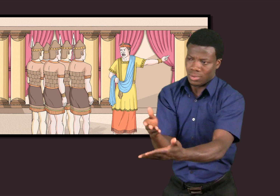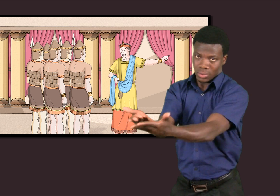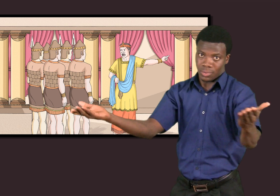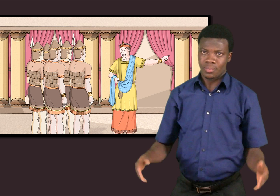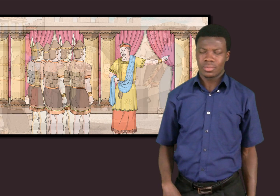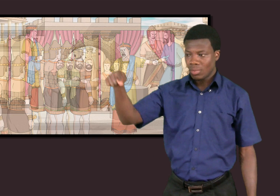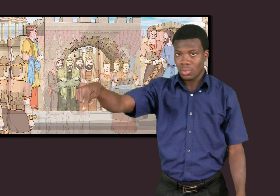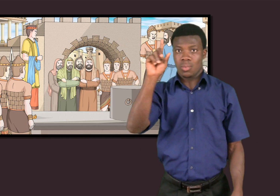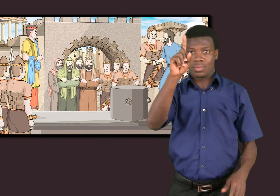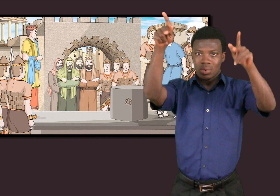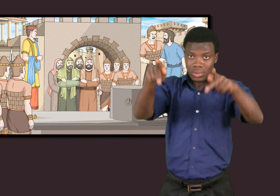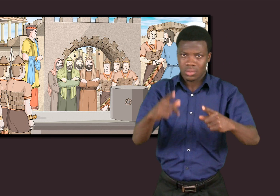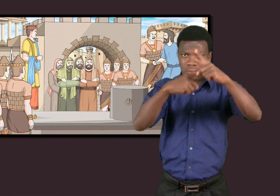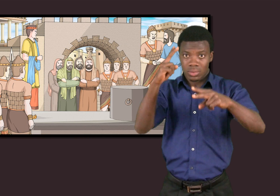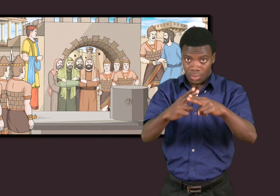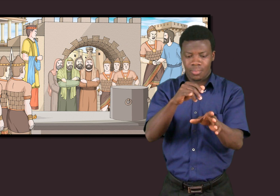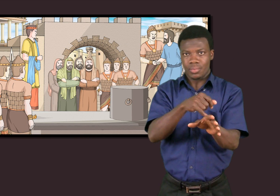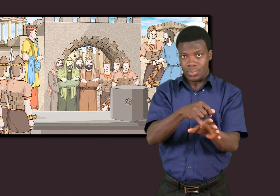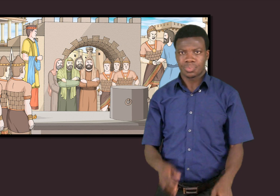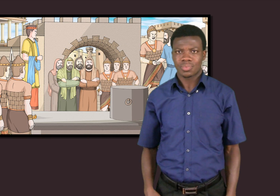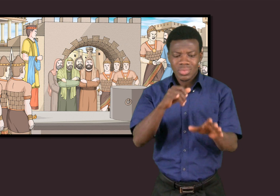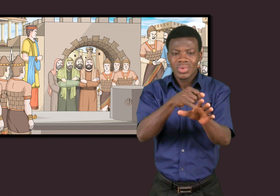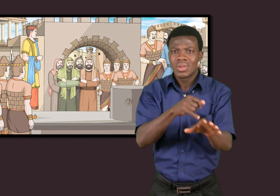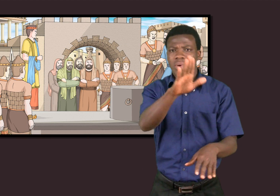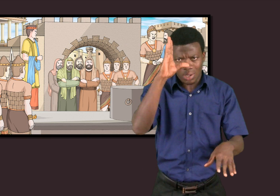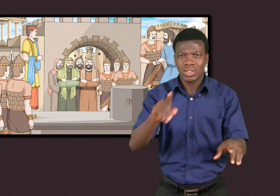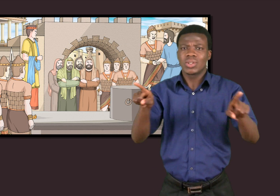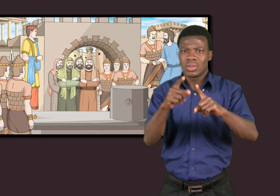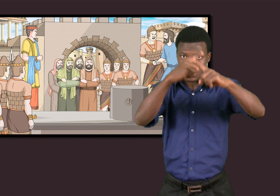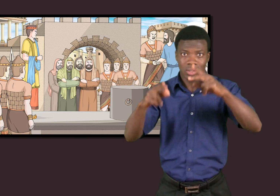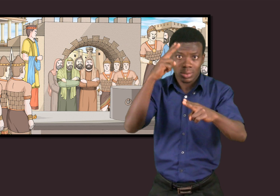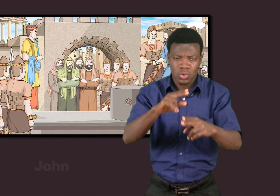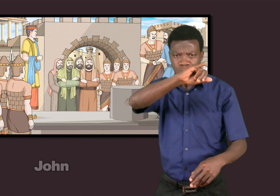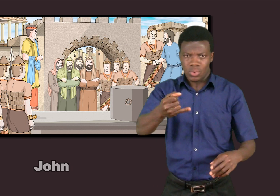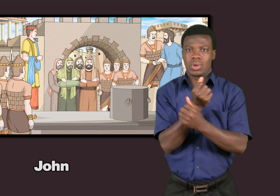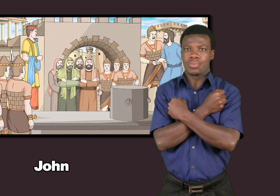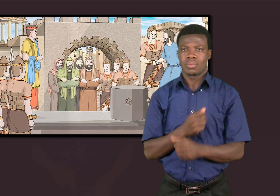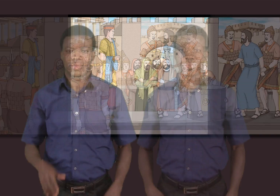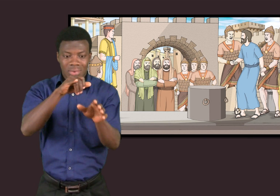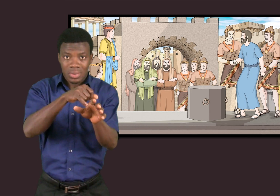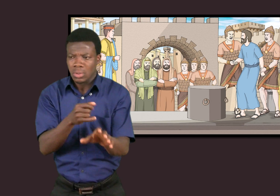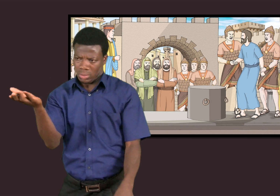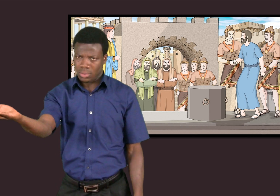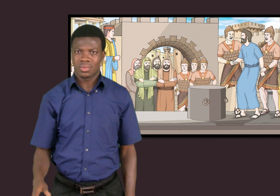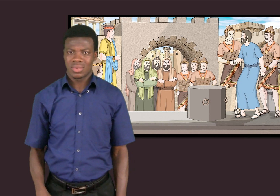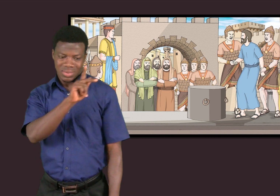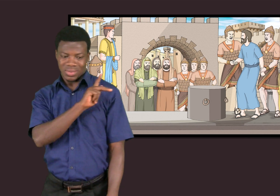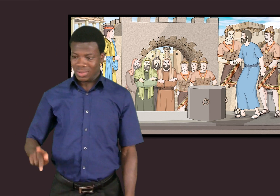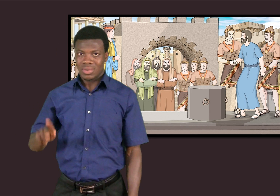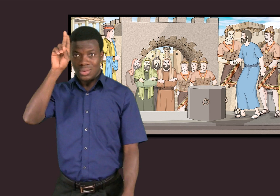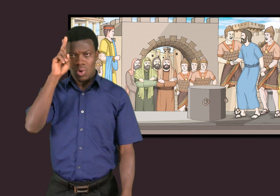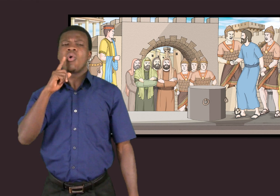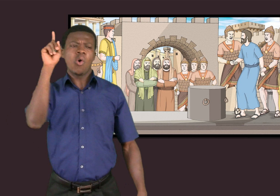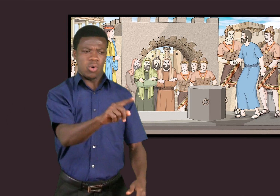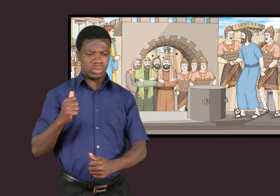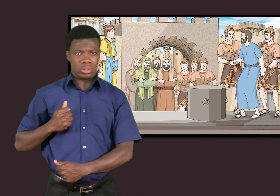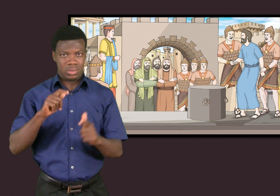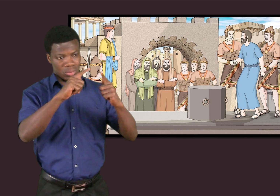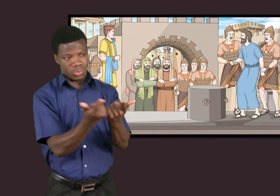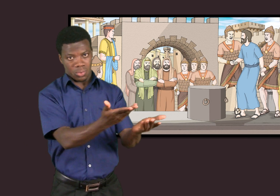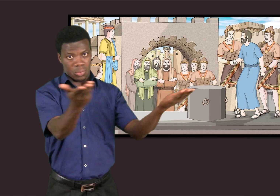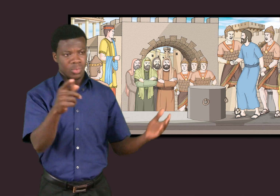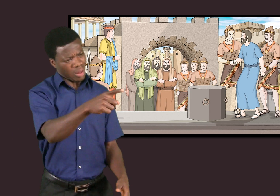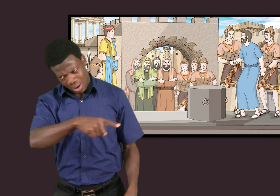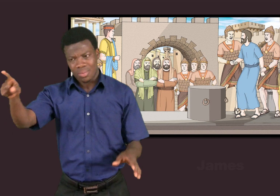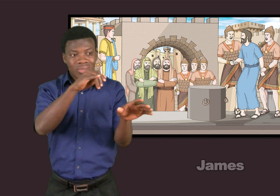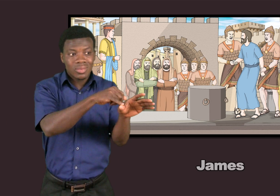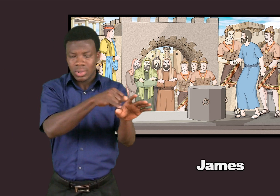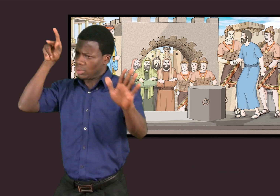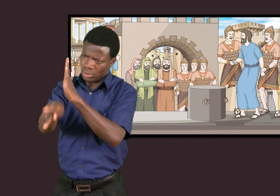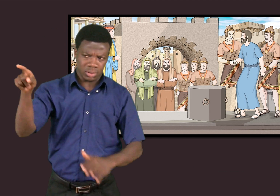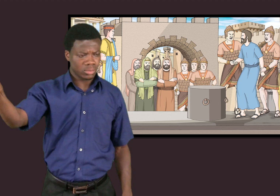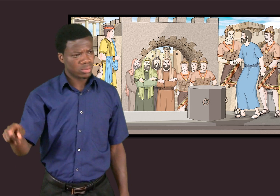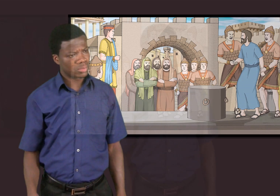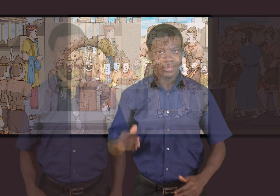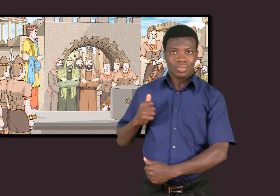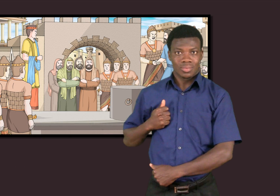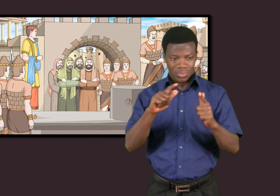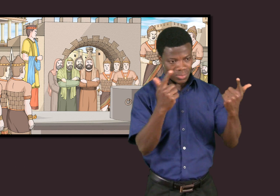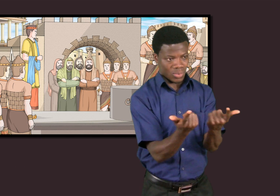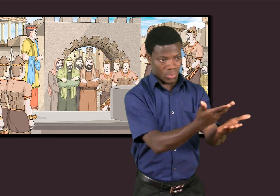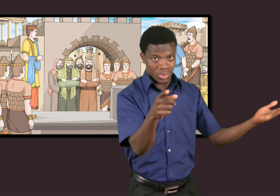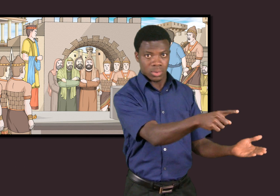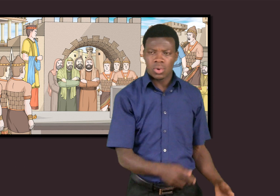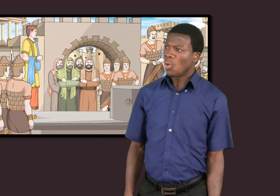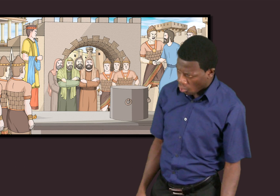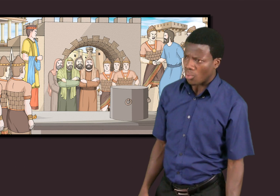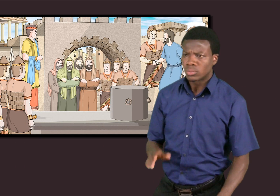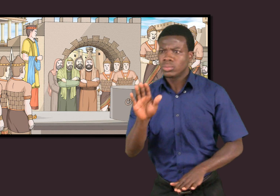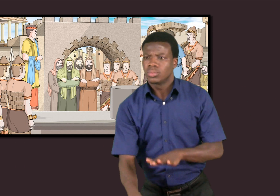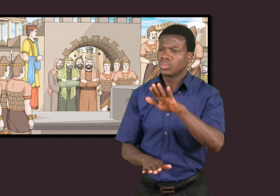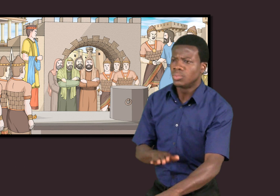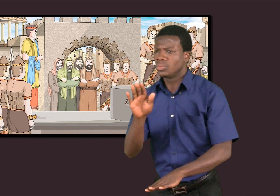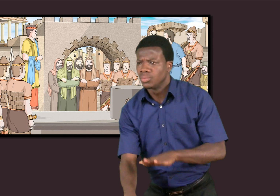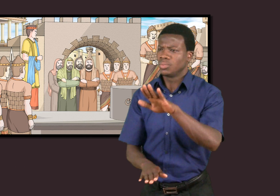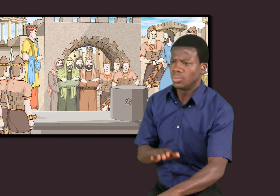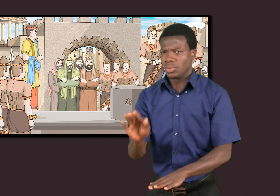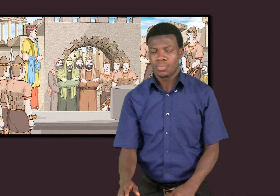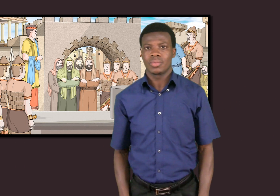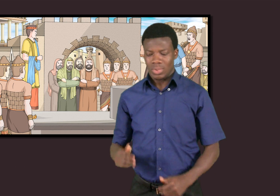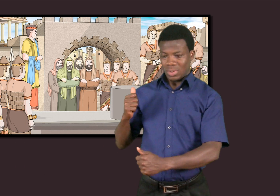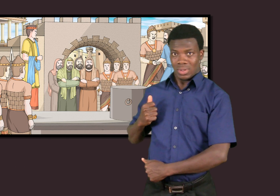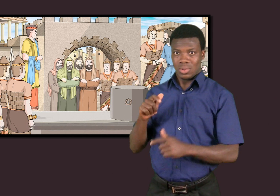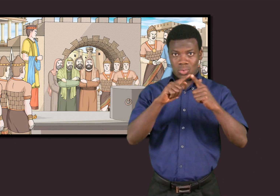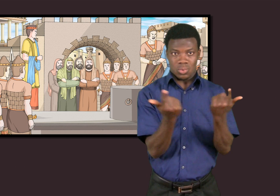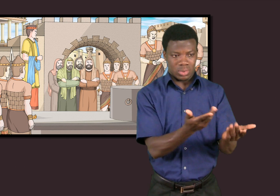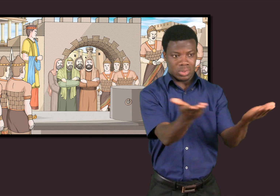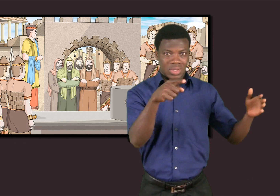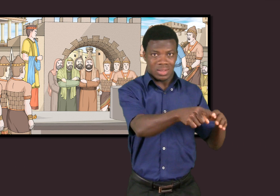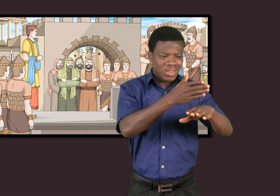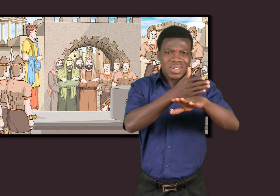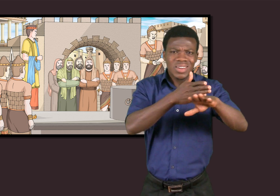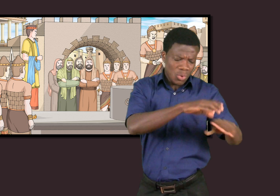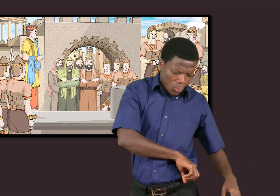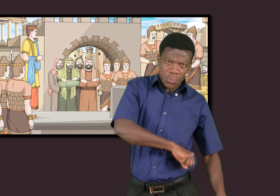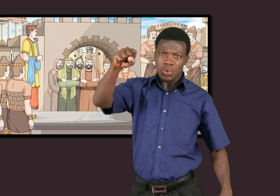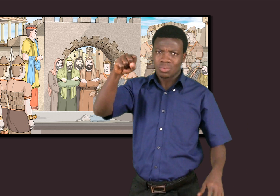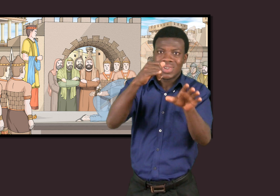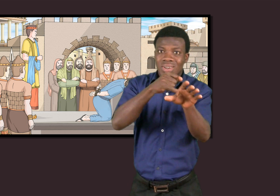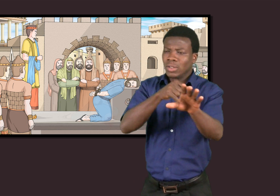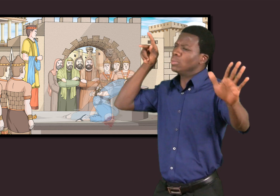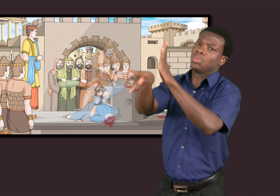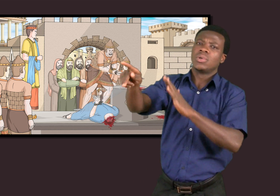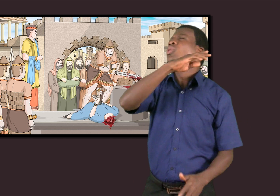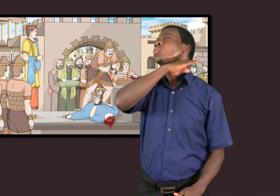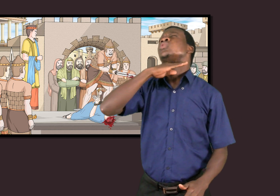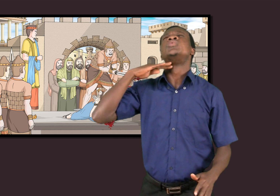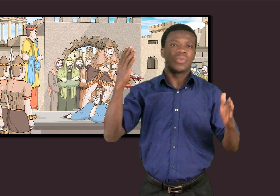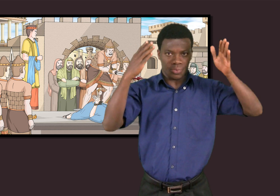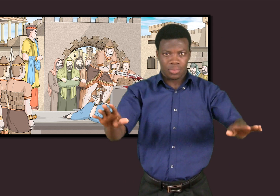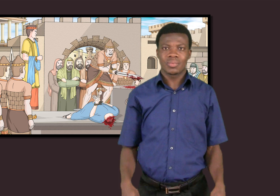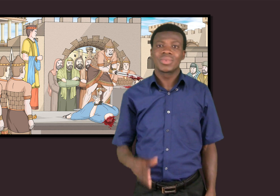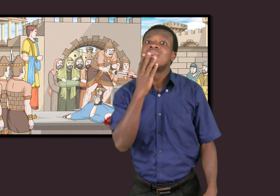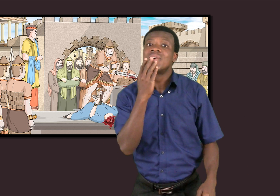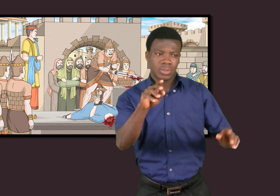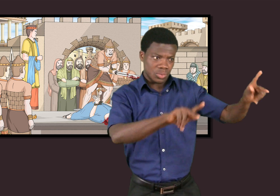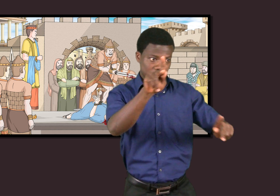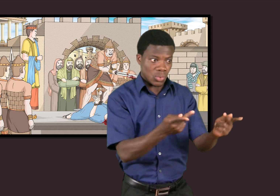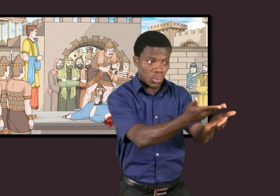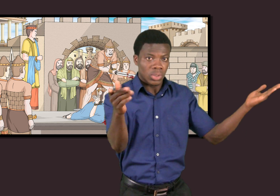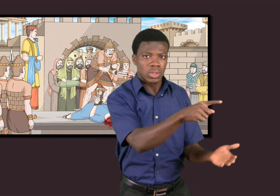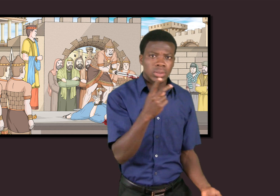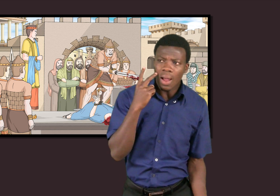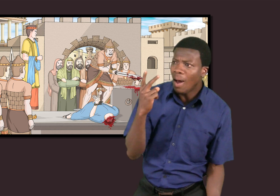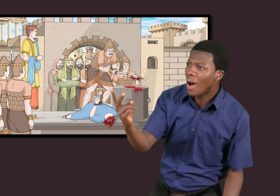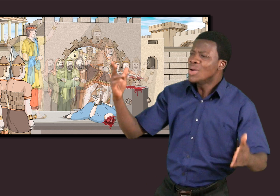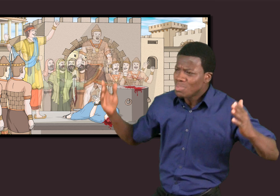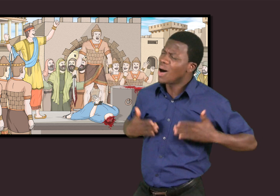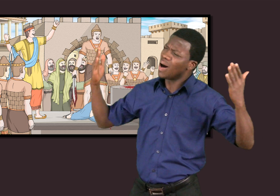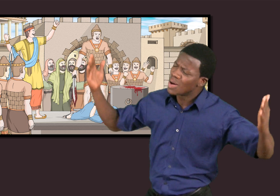He had James, the brother of John, put to death with the sword.